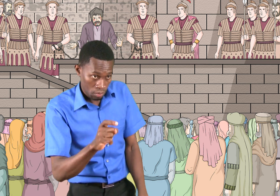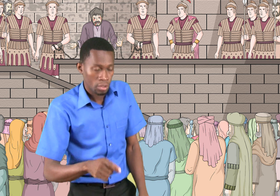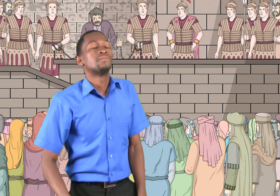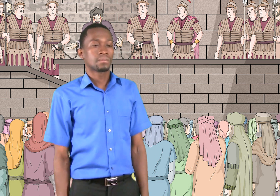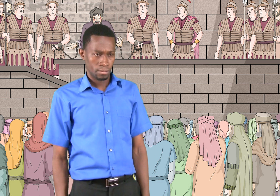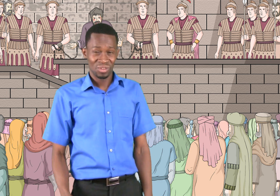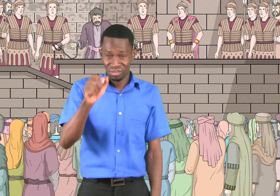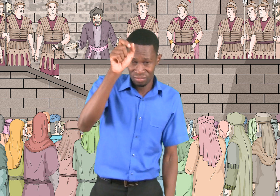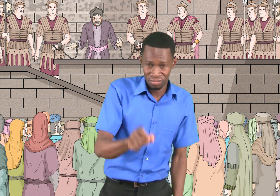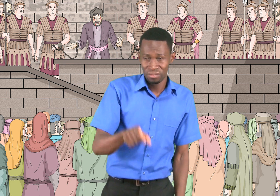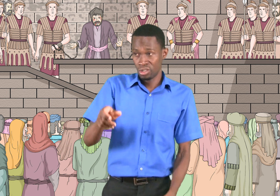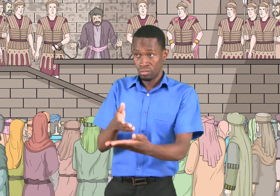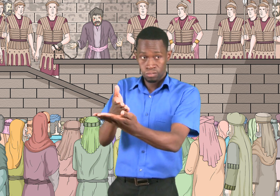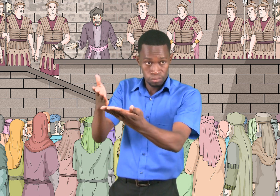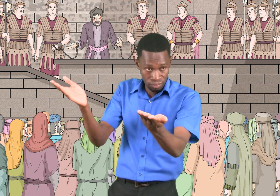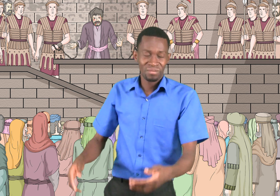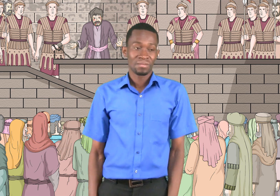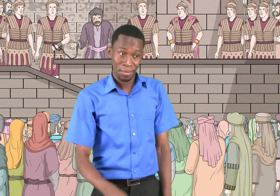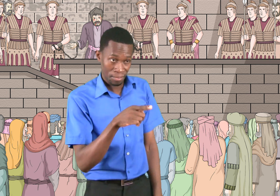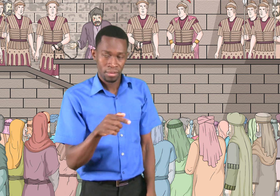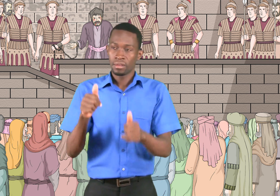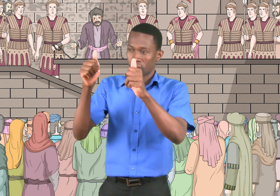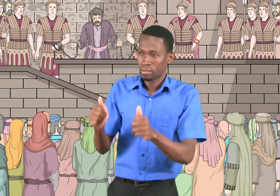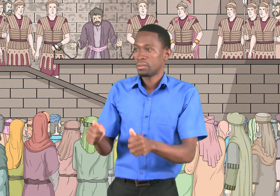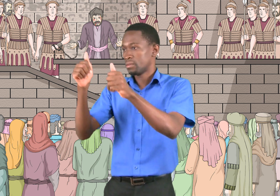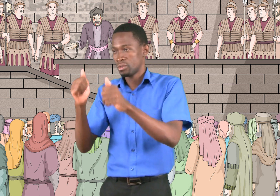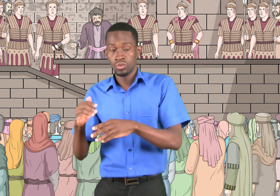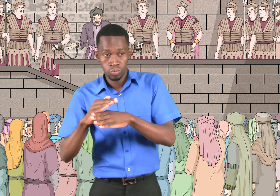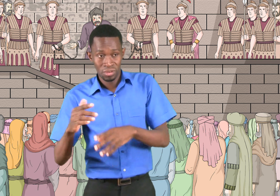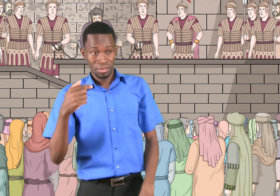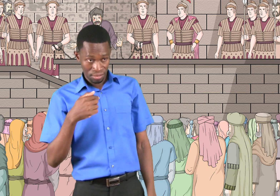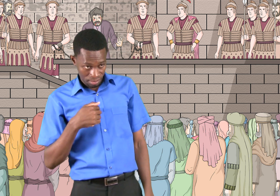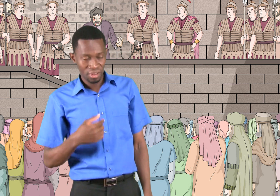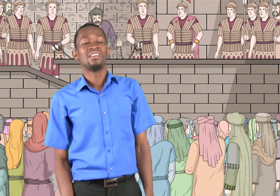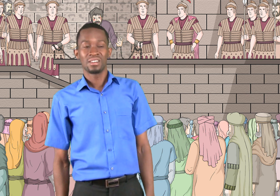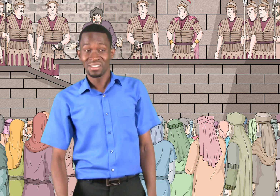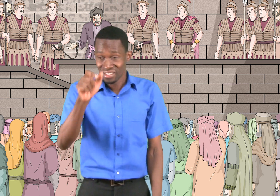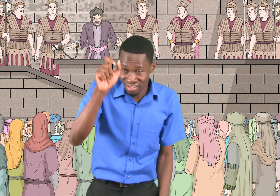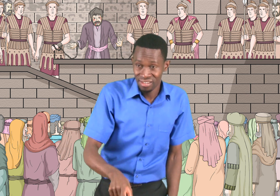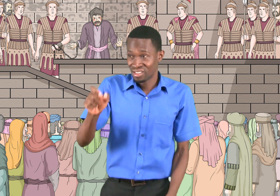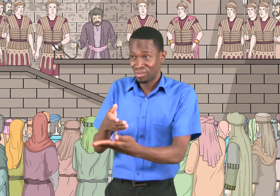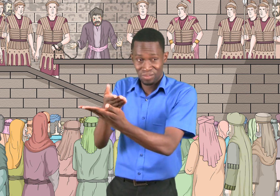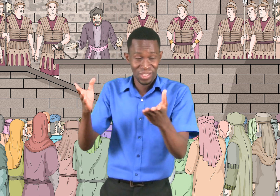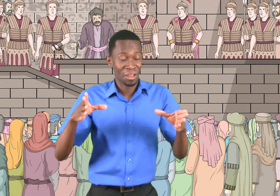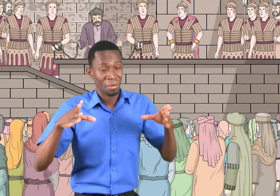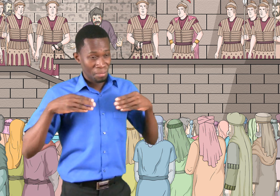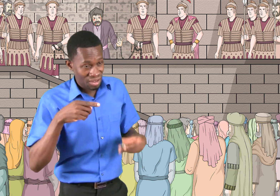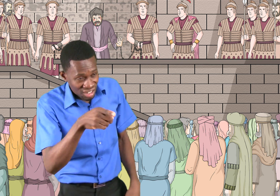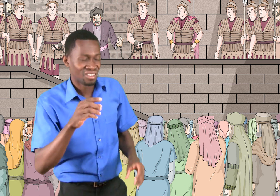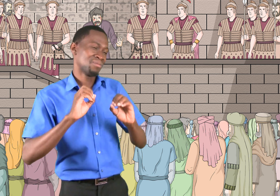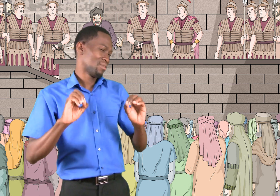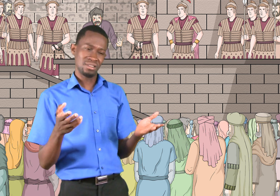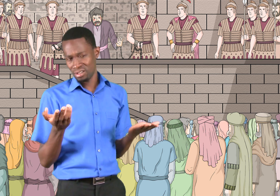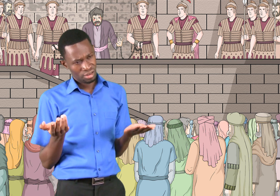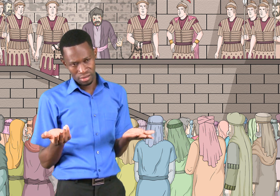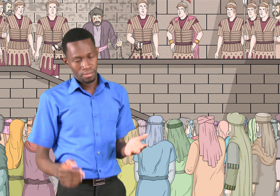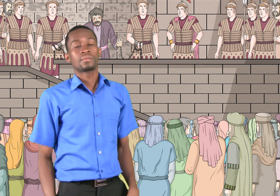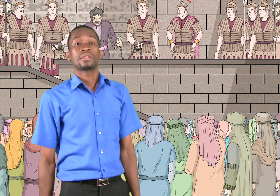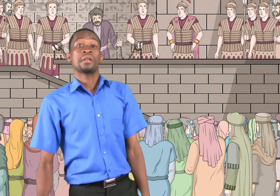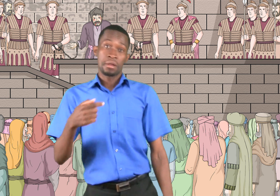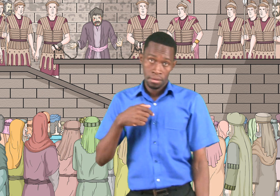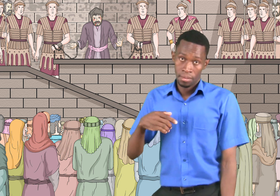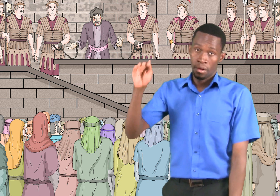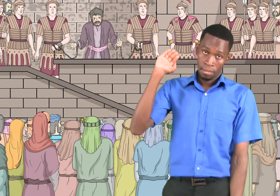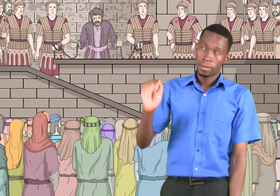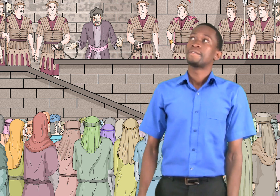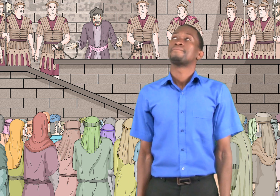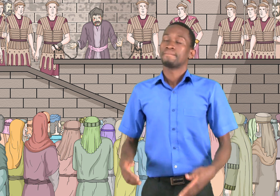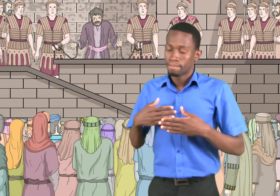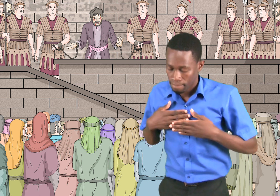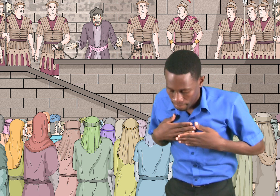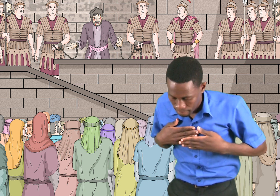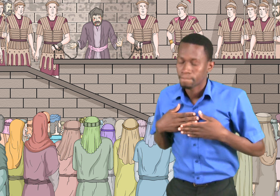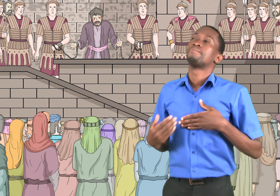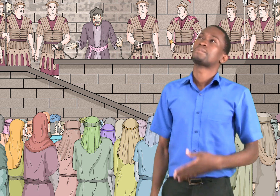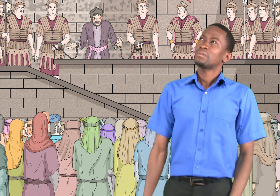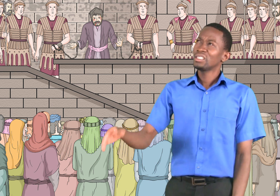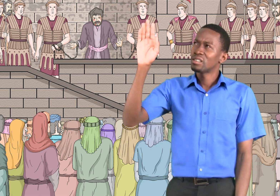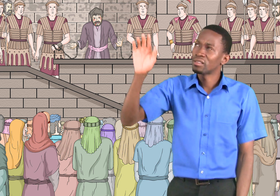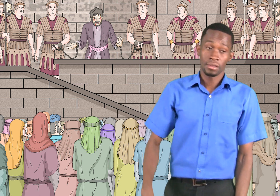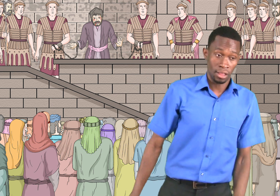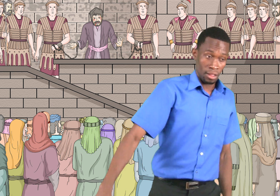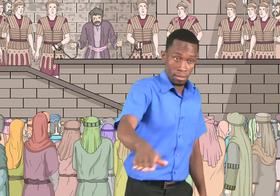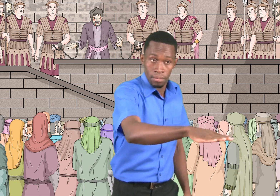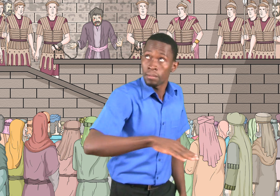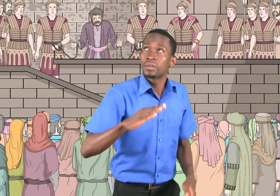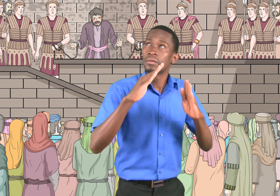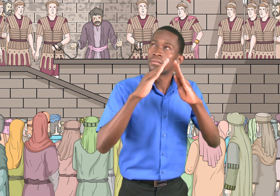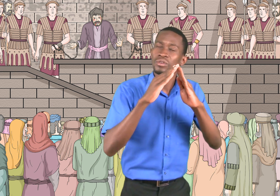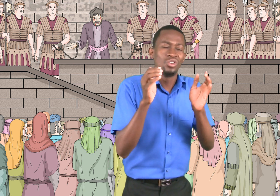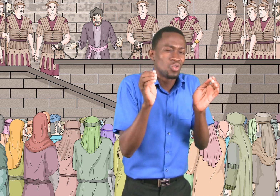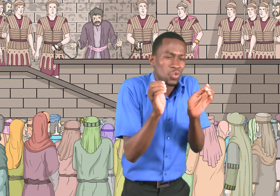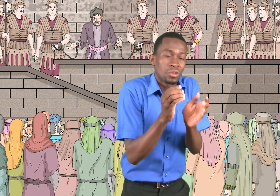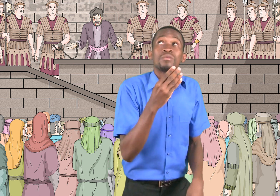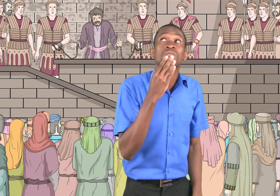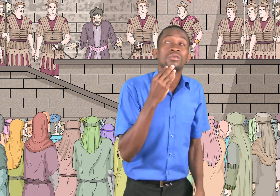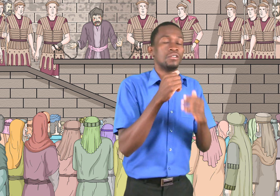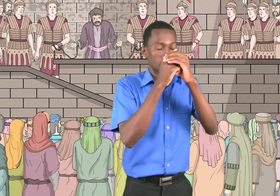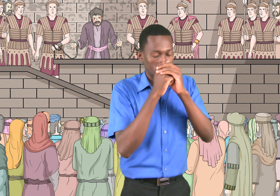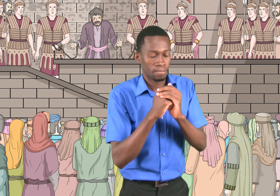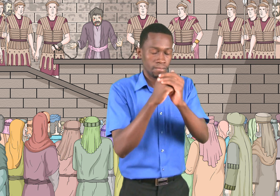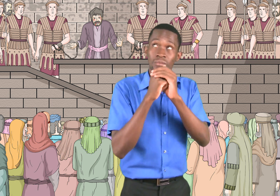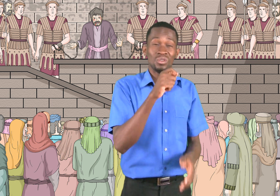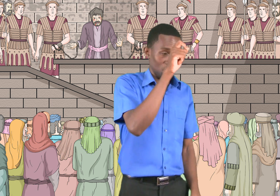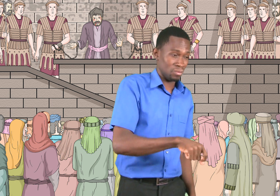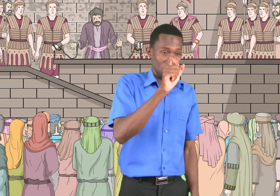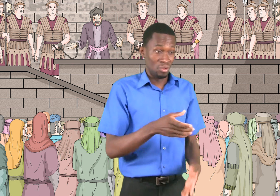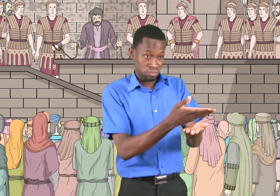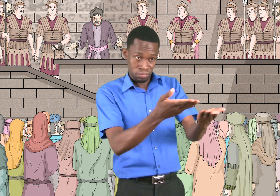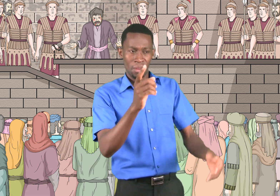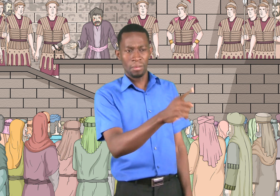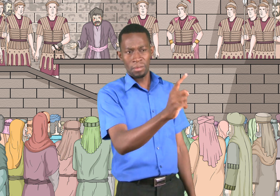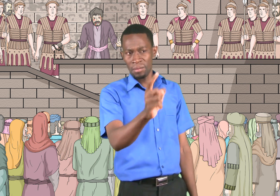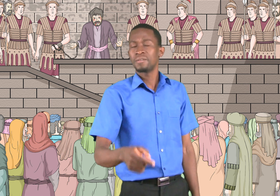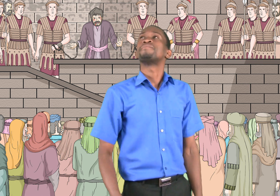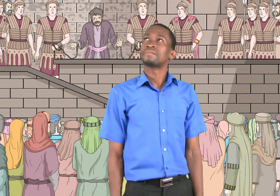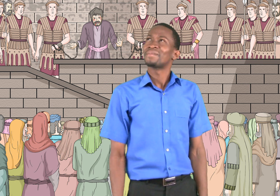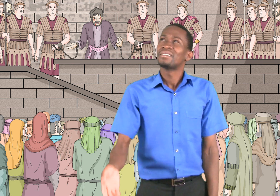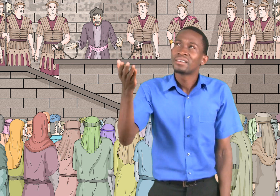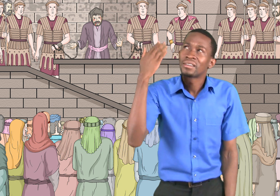Leave Jerusalem quickly, because the people here will not accept your testimony about Me.’